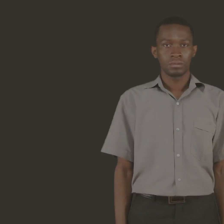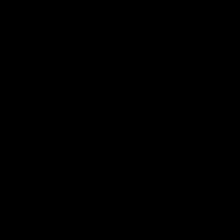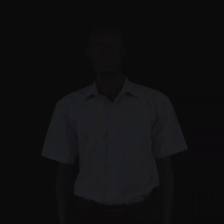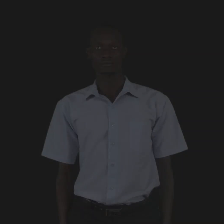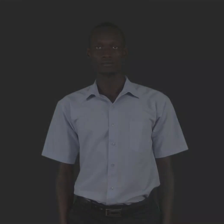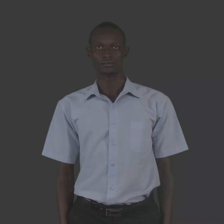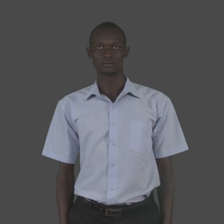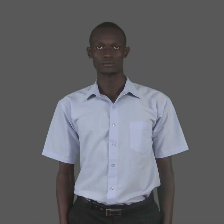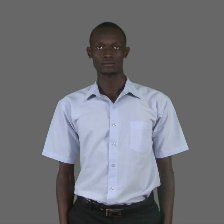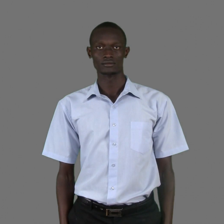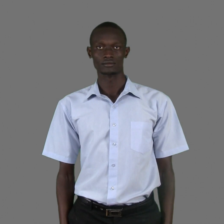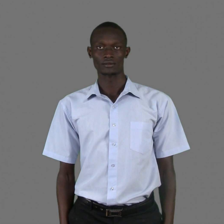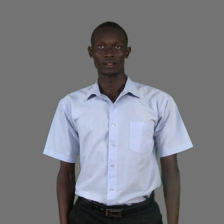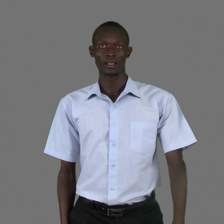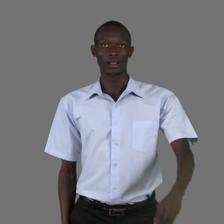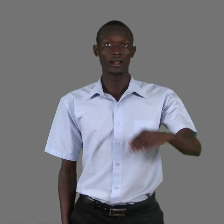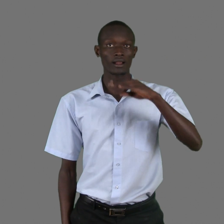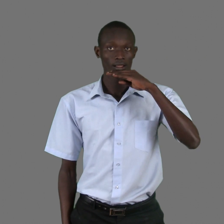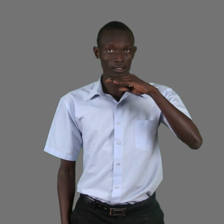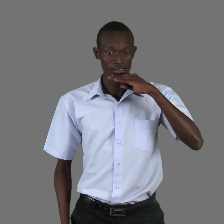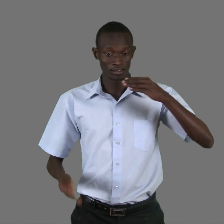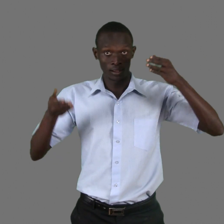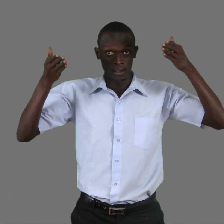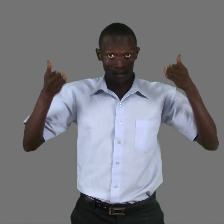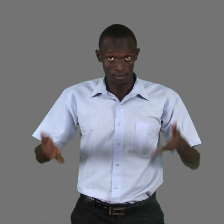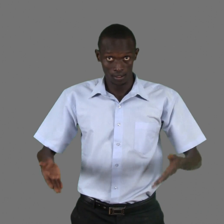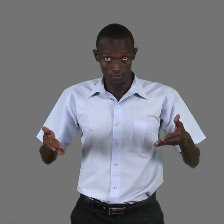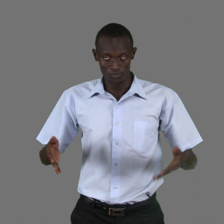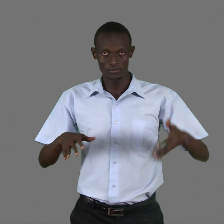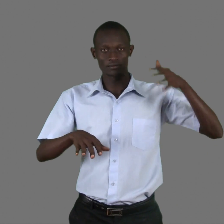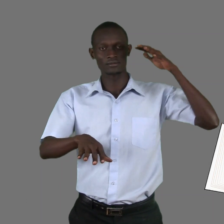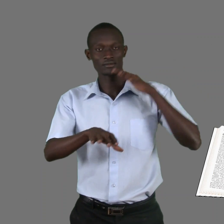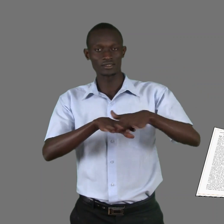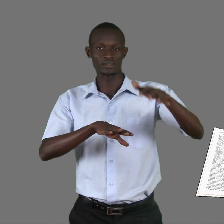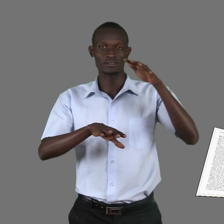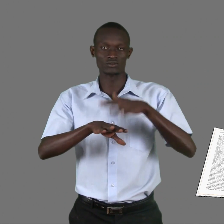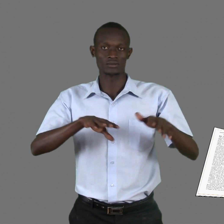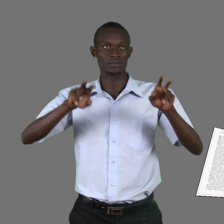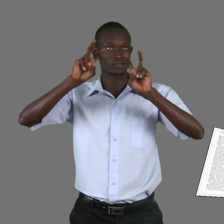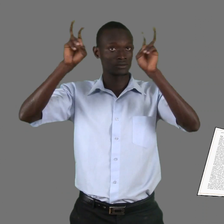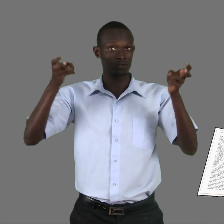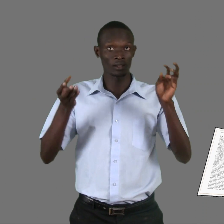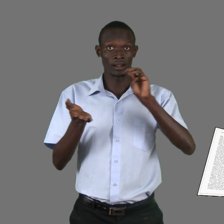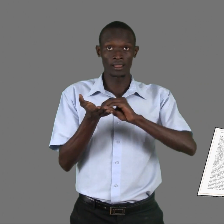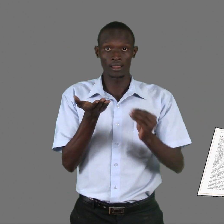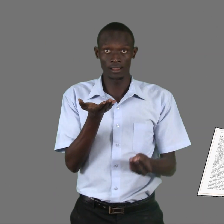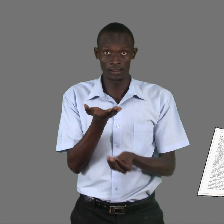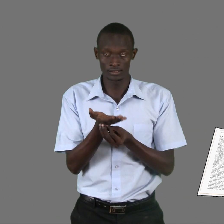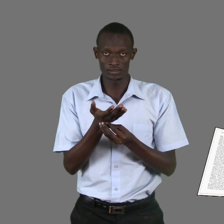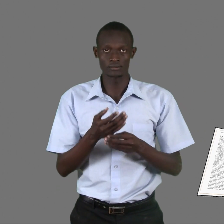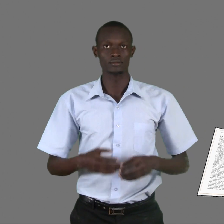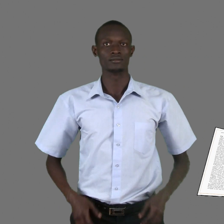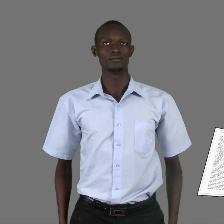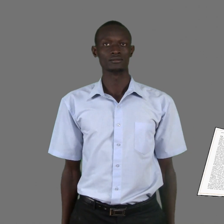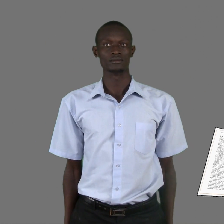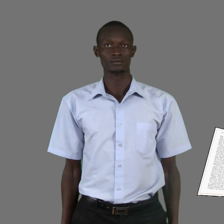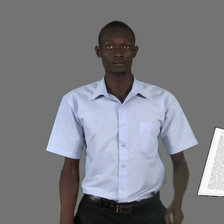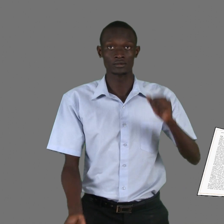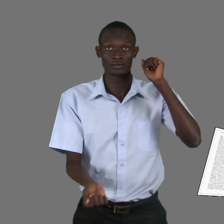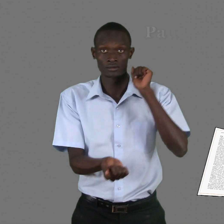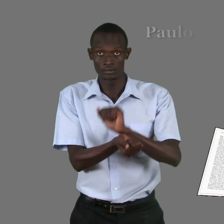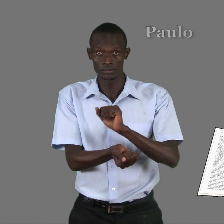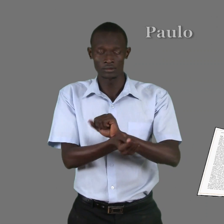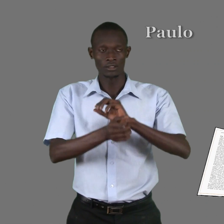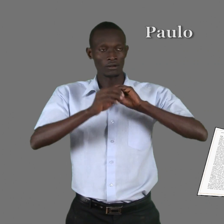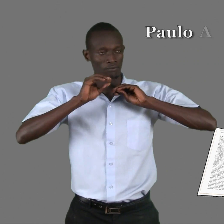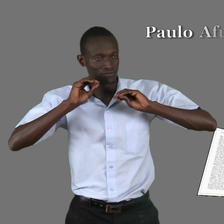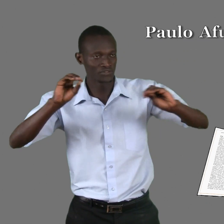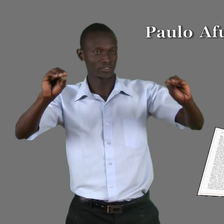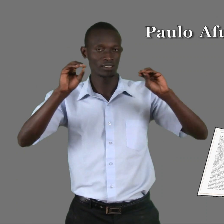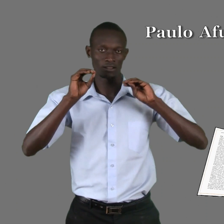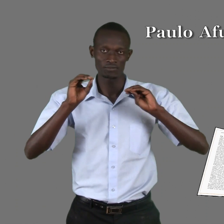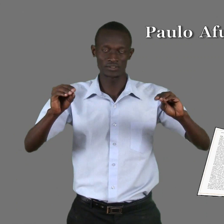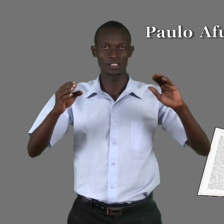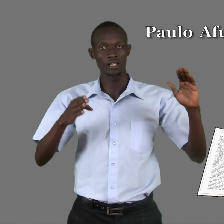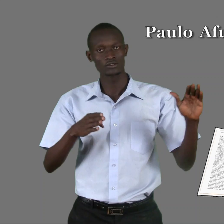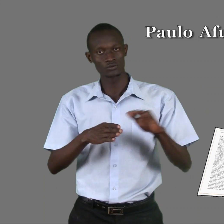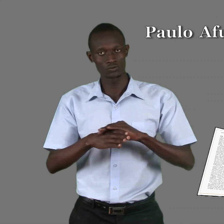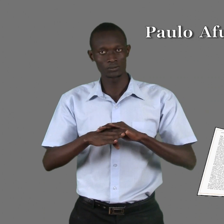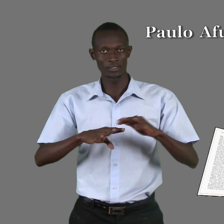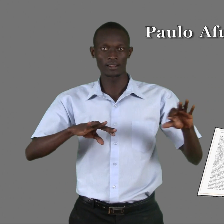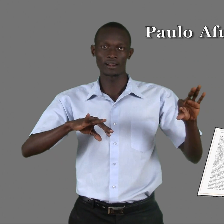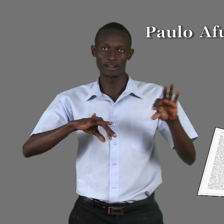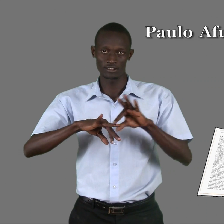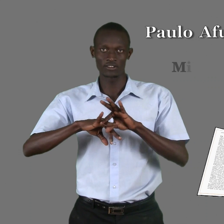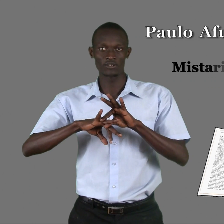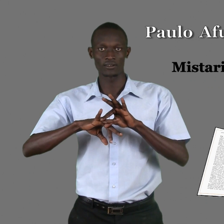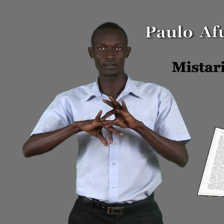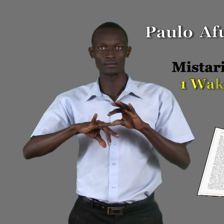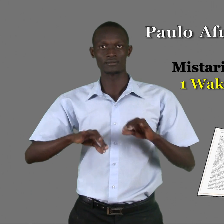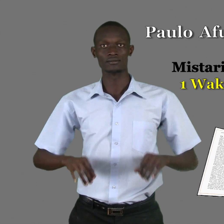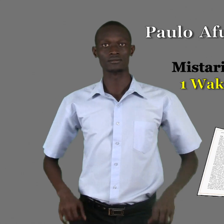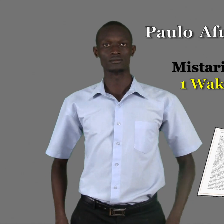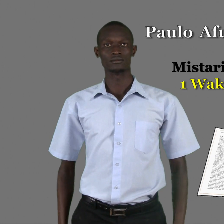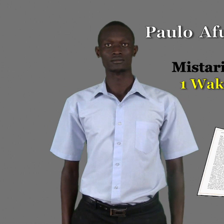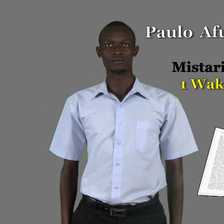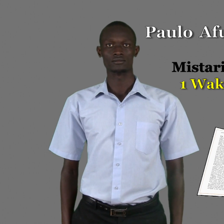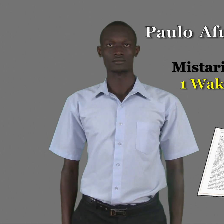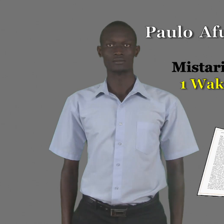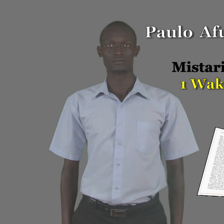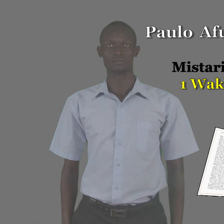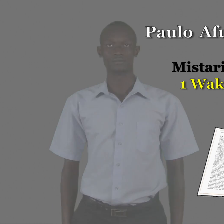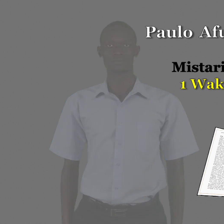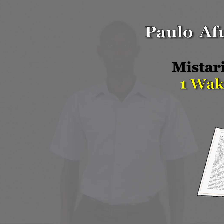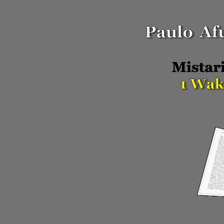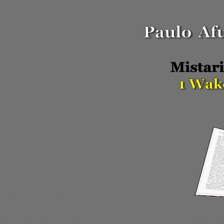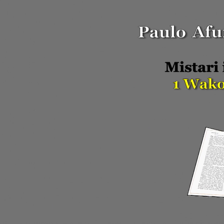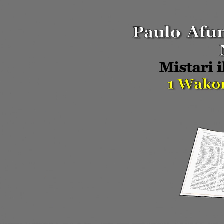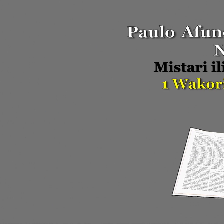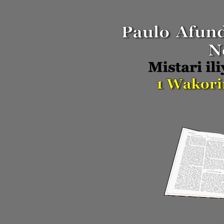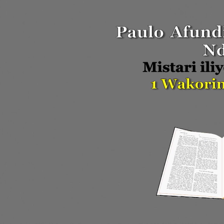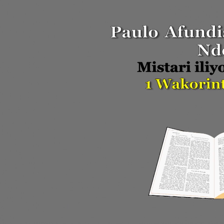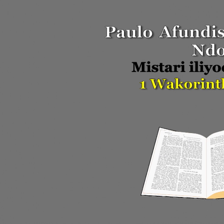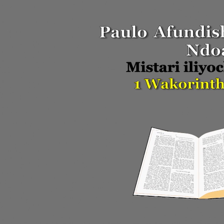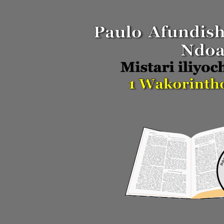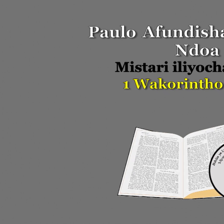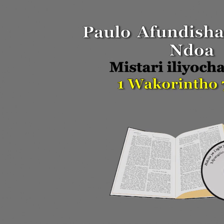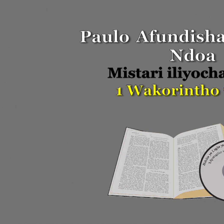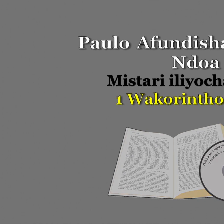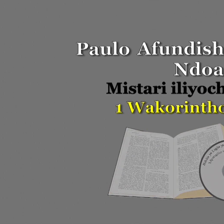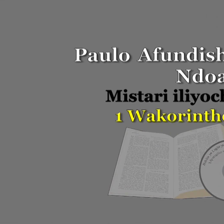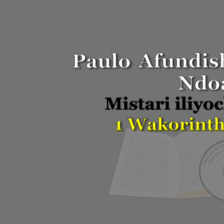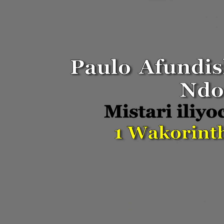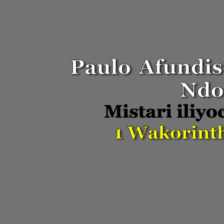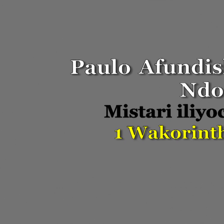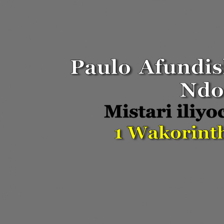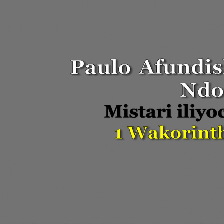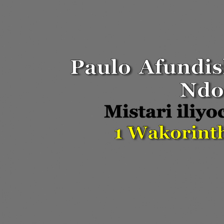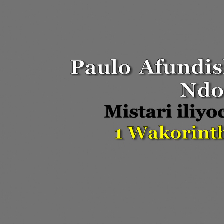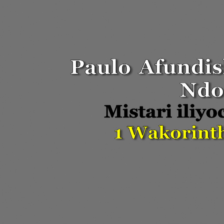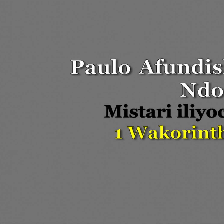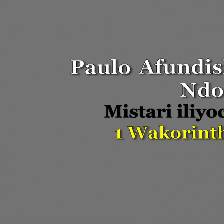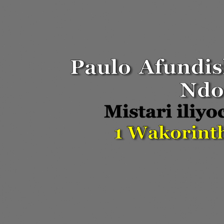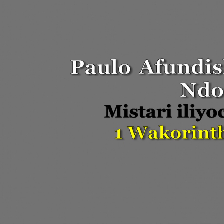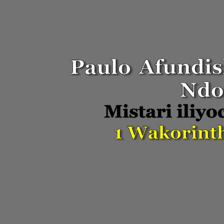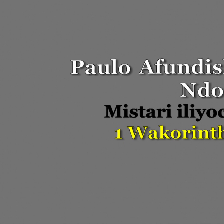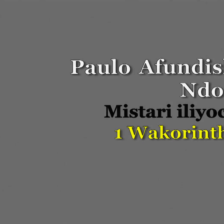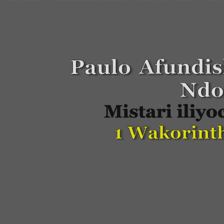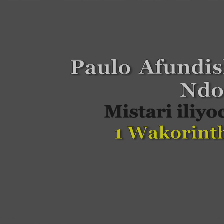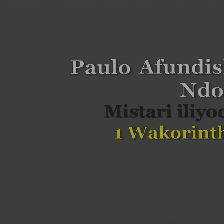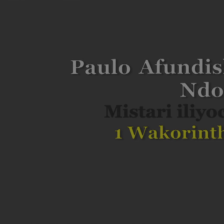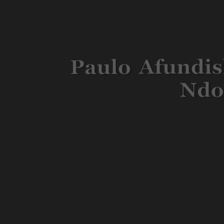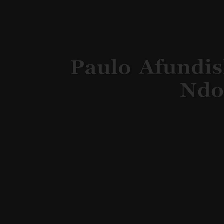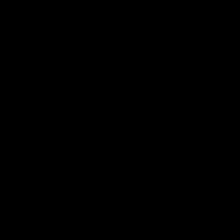Paul teaches about marriage